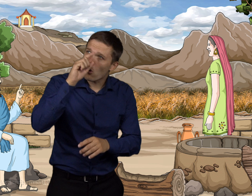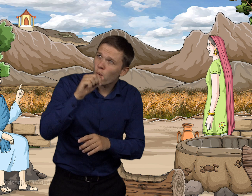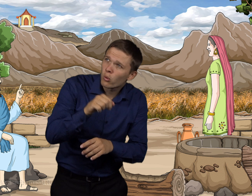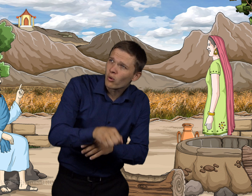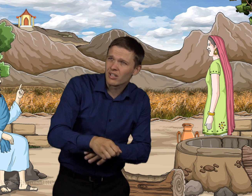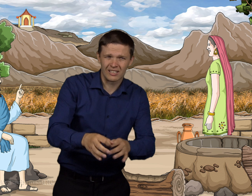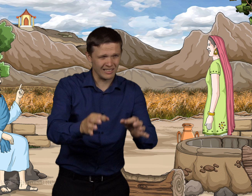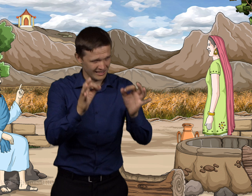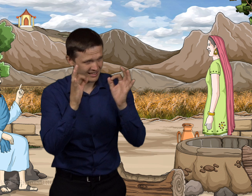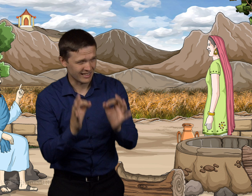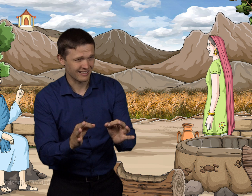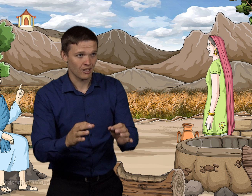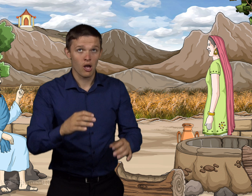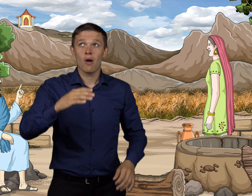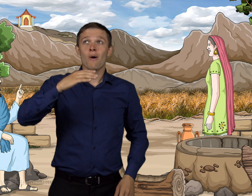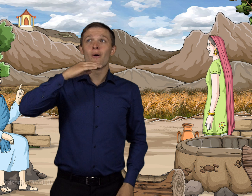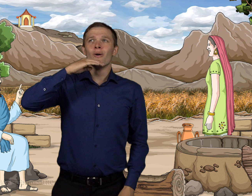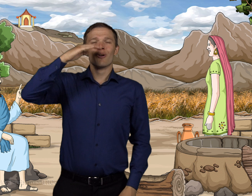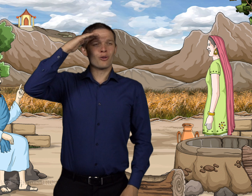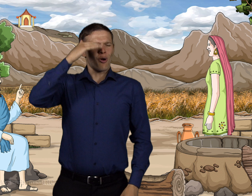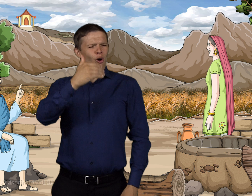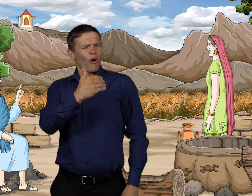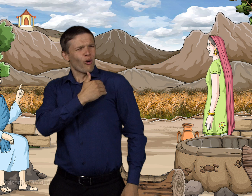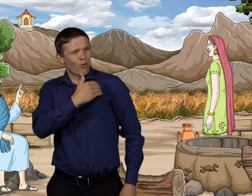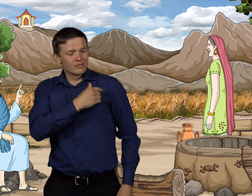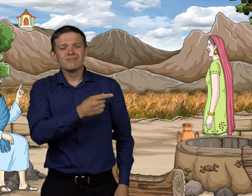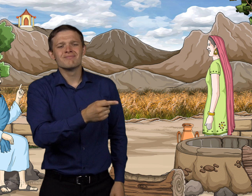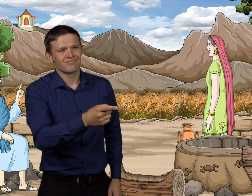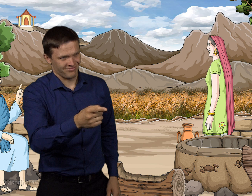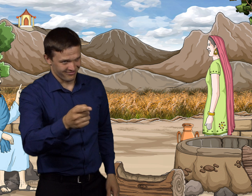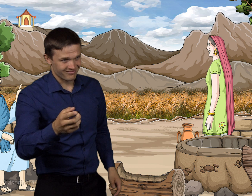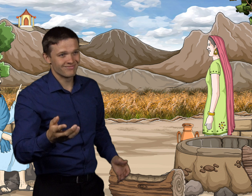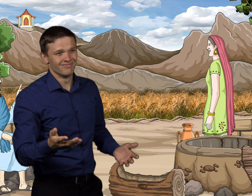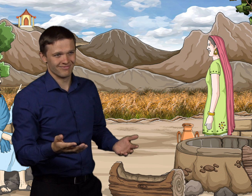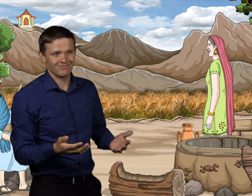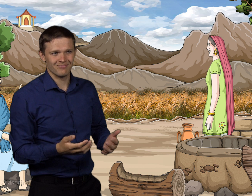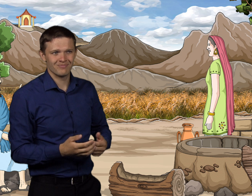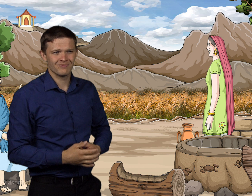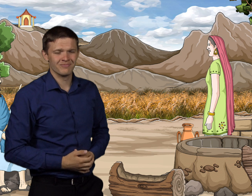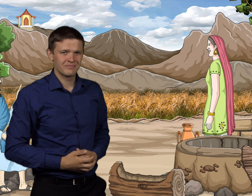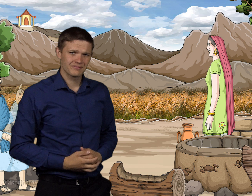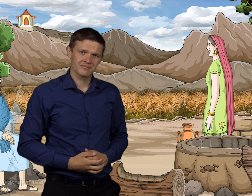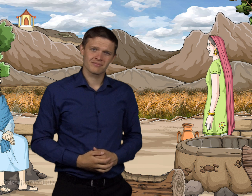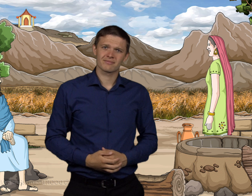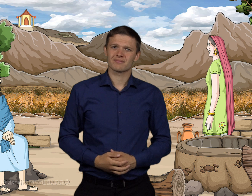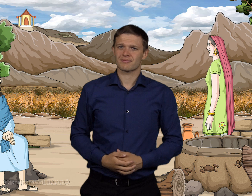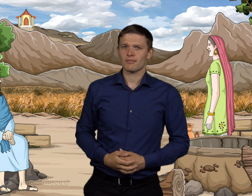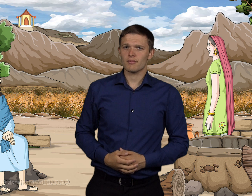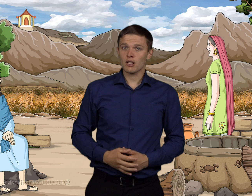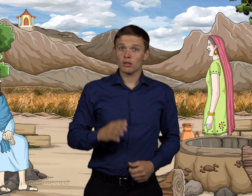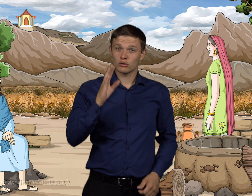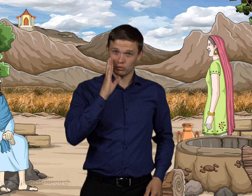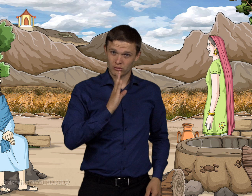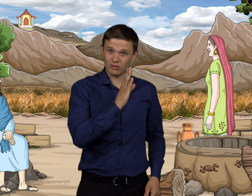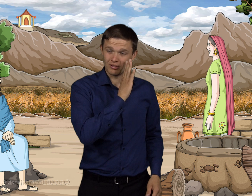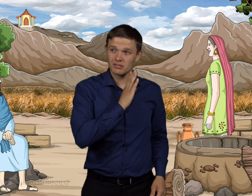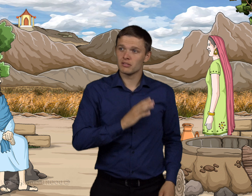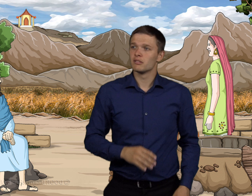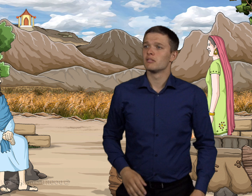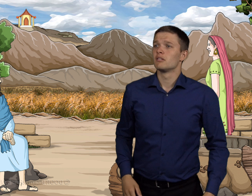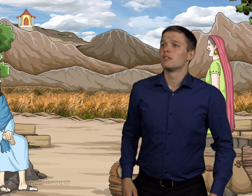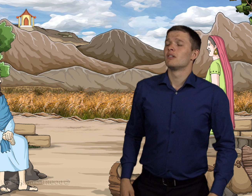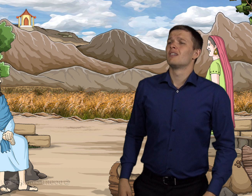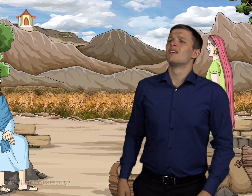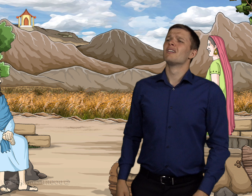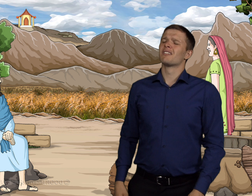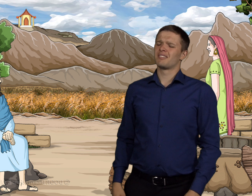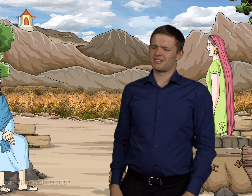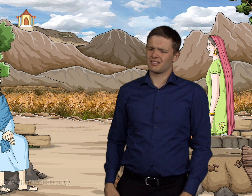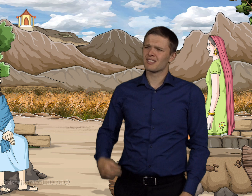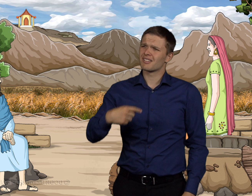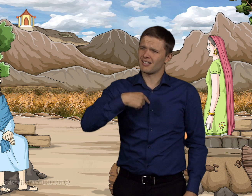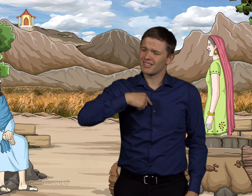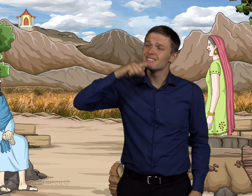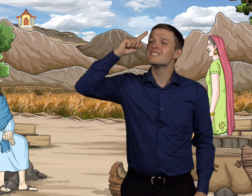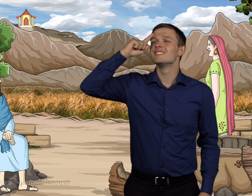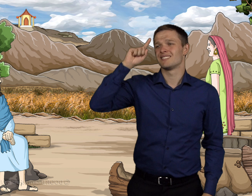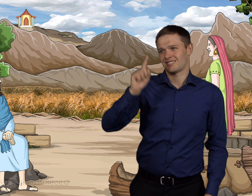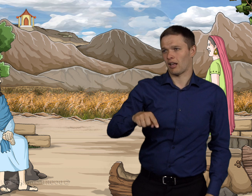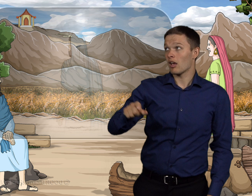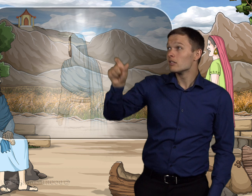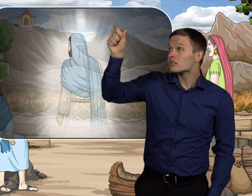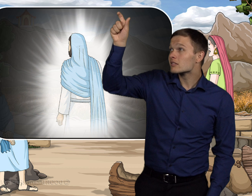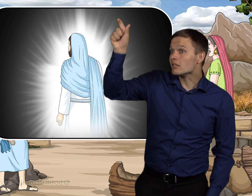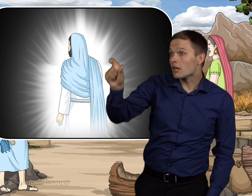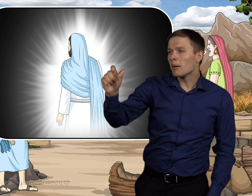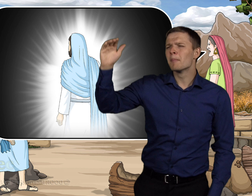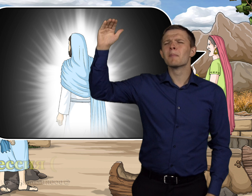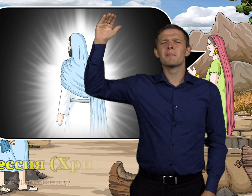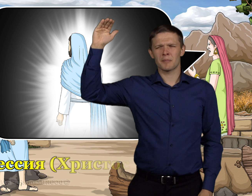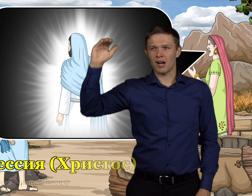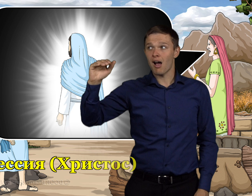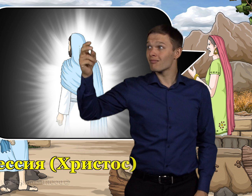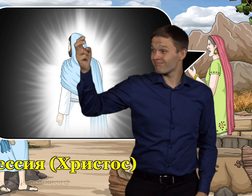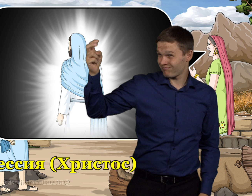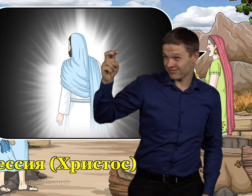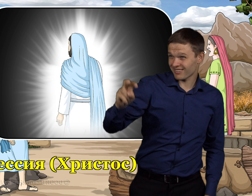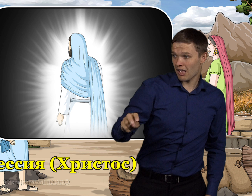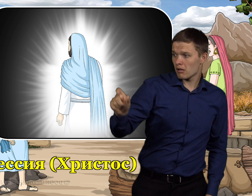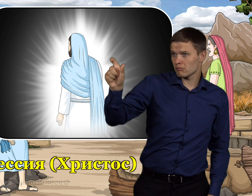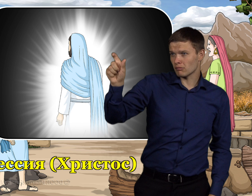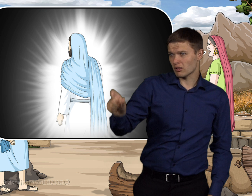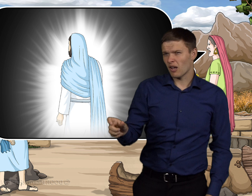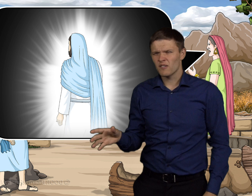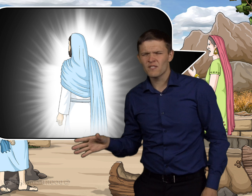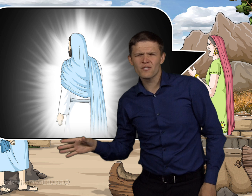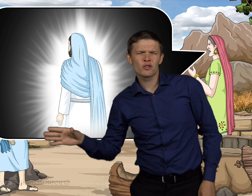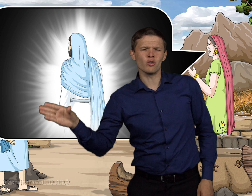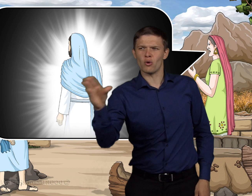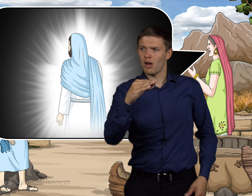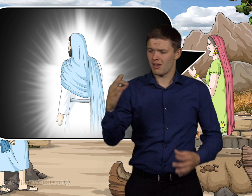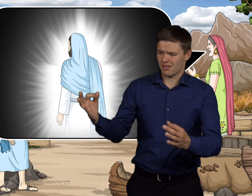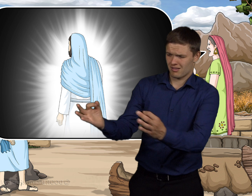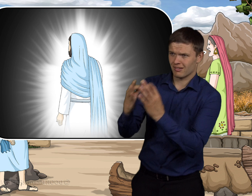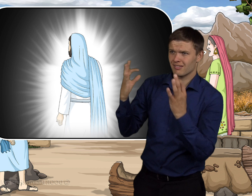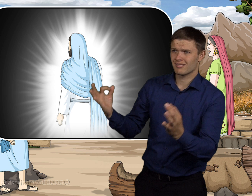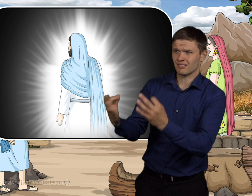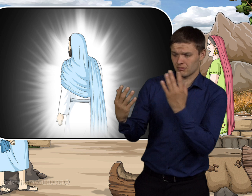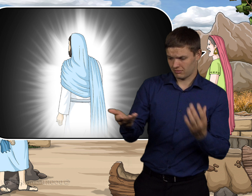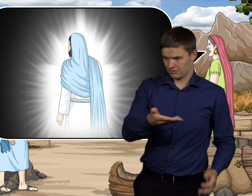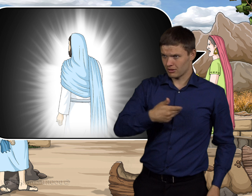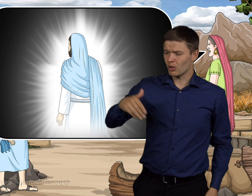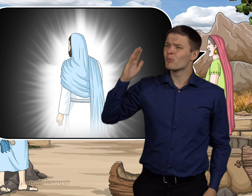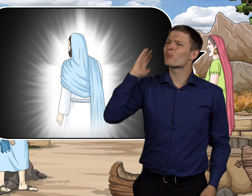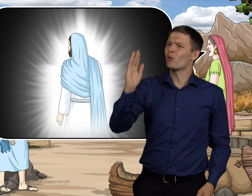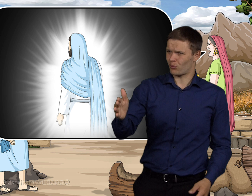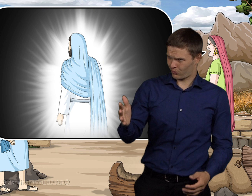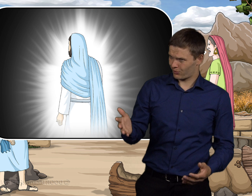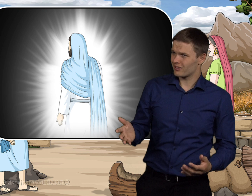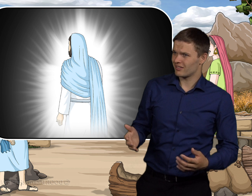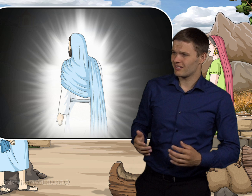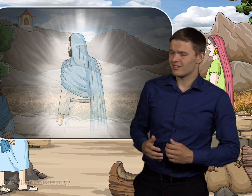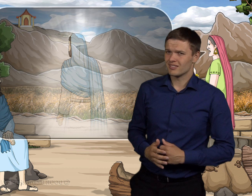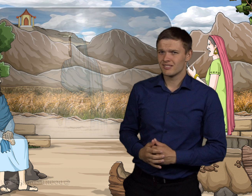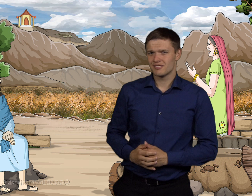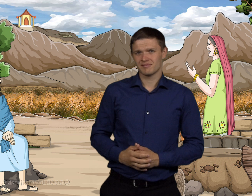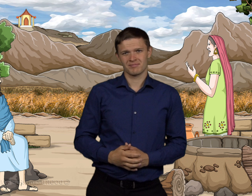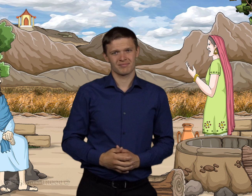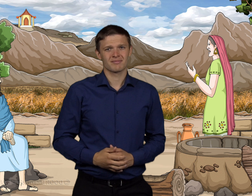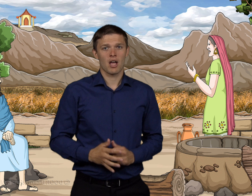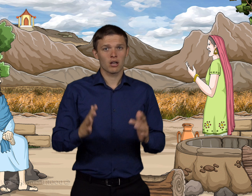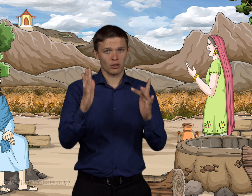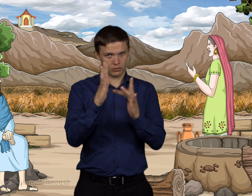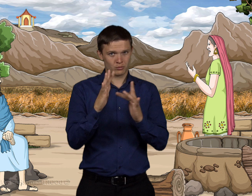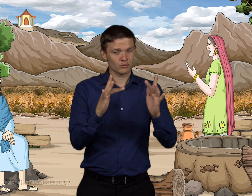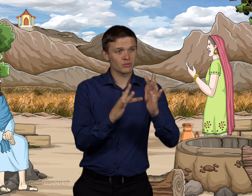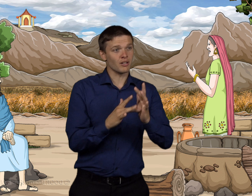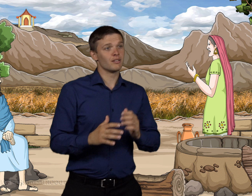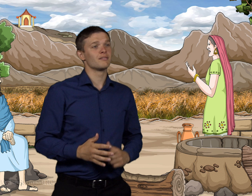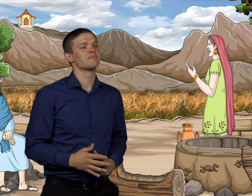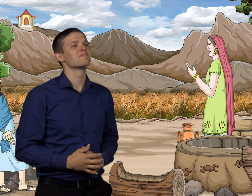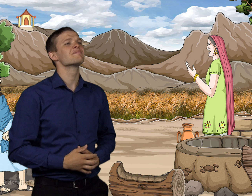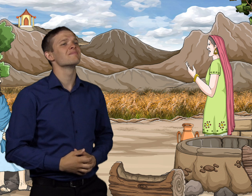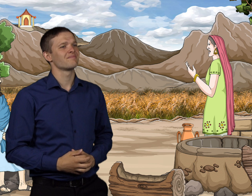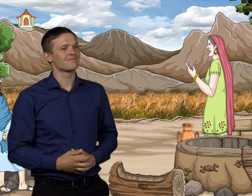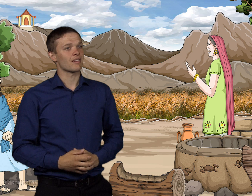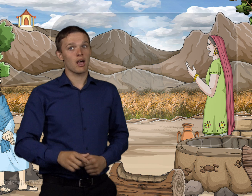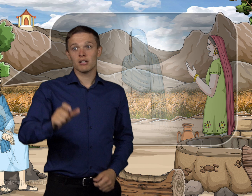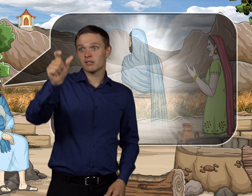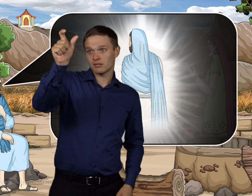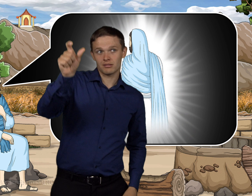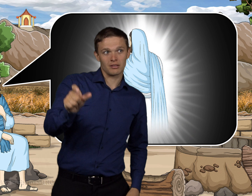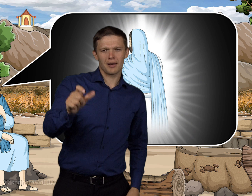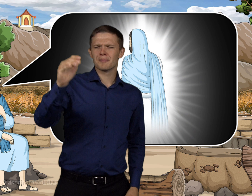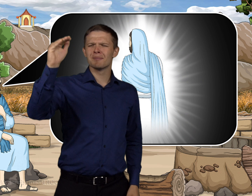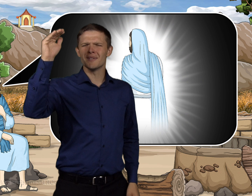The woman said, “I know that Messiah” (called Christ) “is coming. When He comes, He will explain everything to us.”